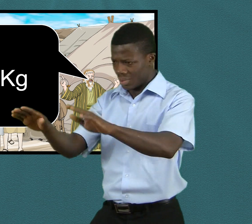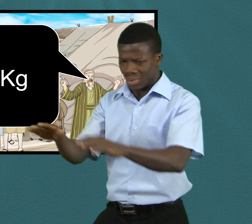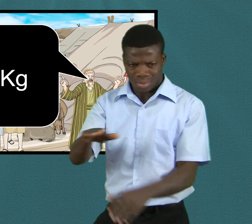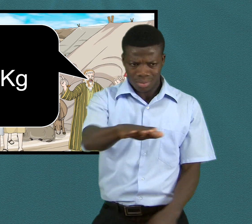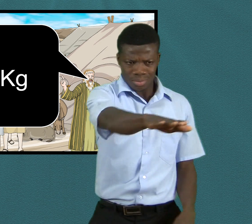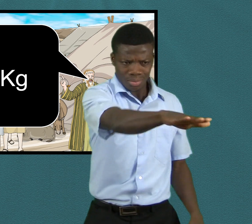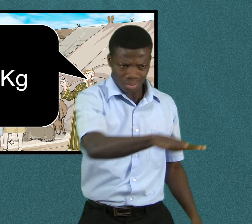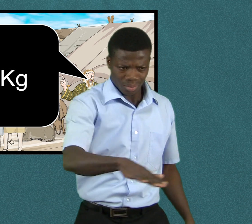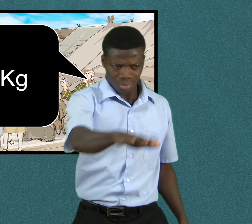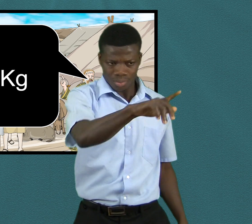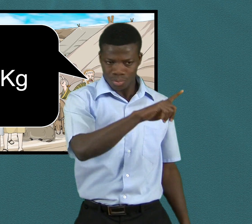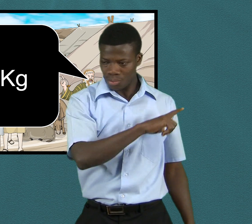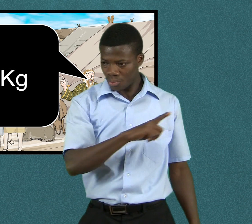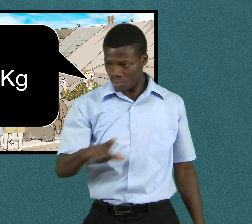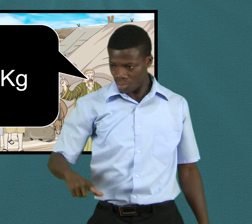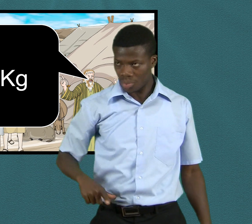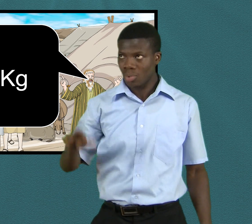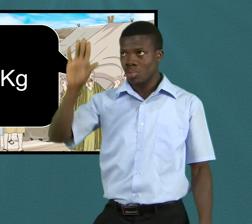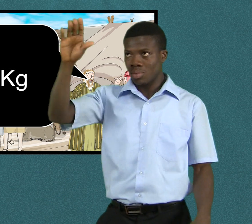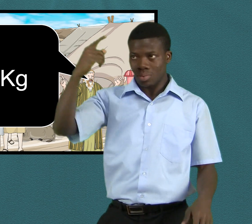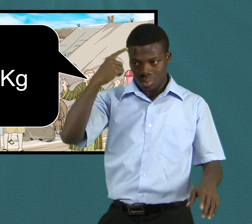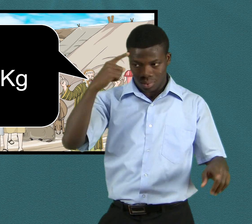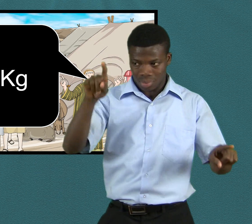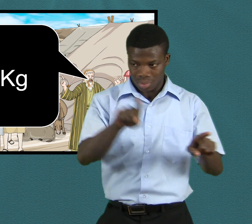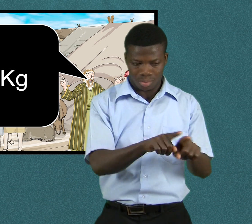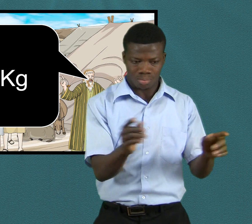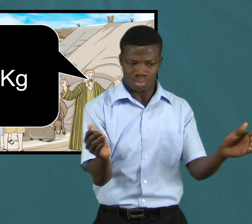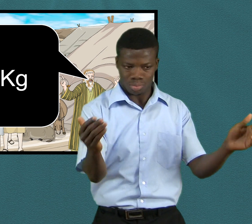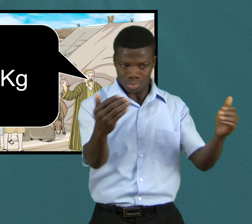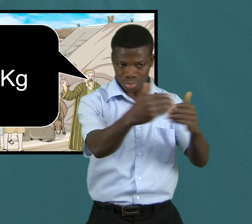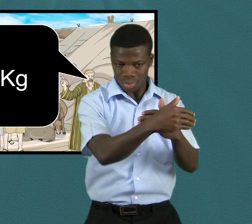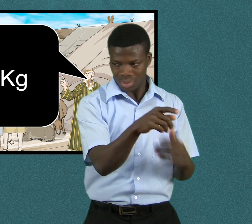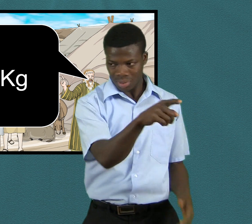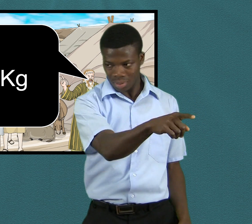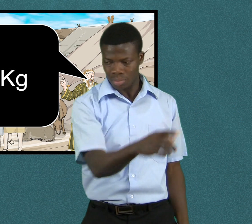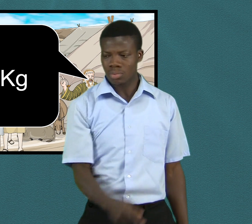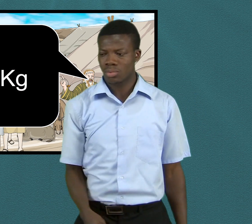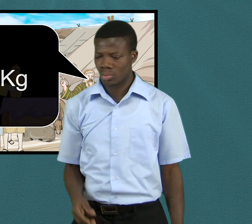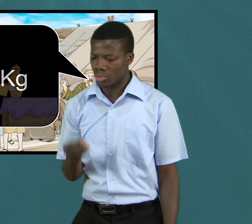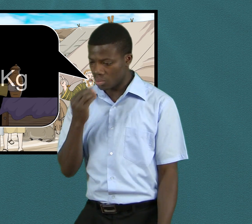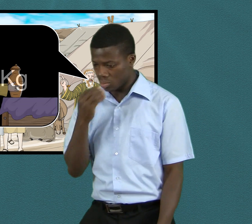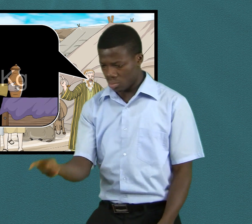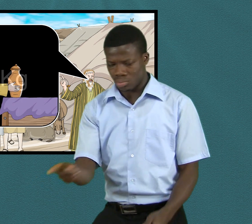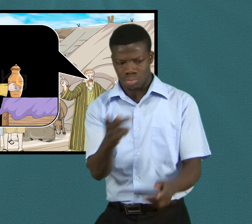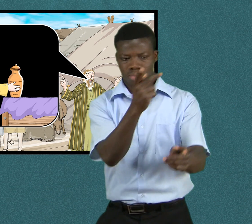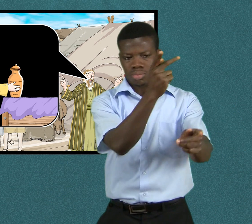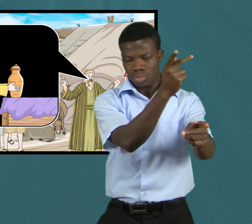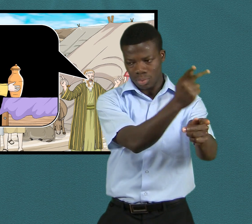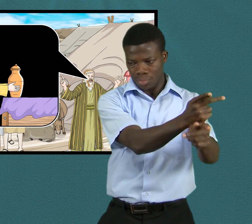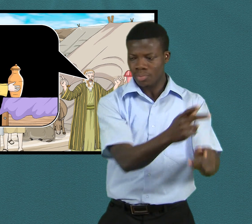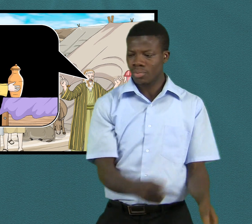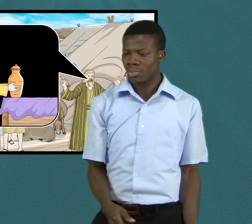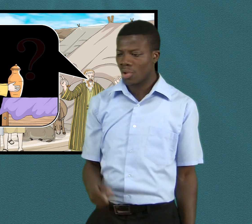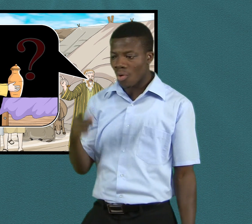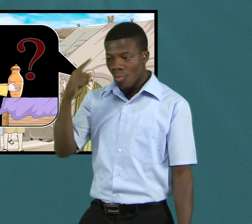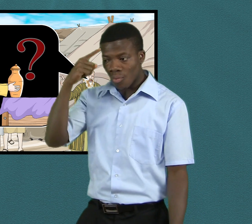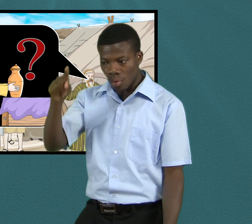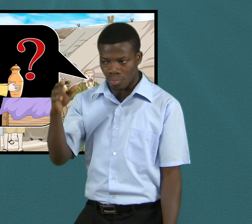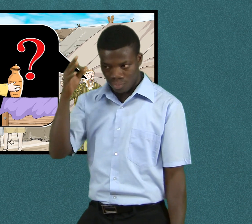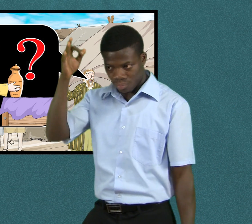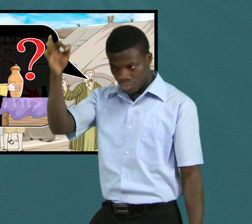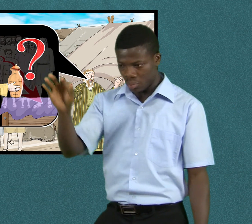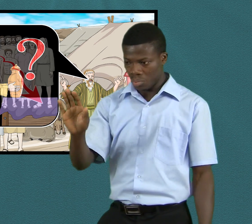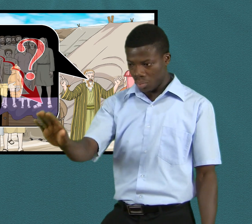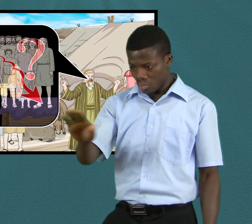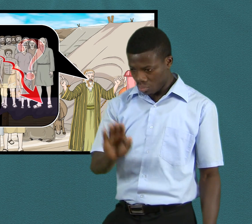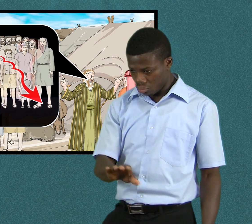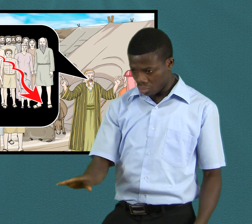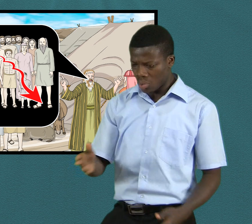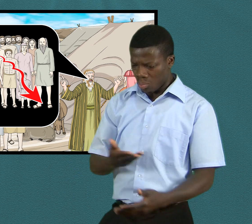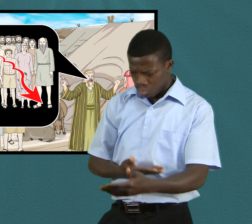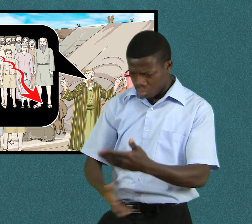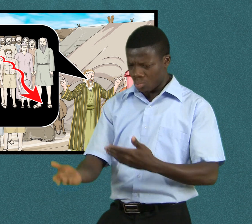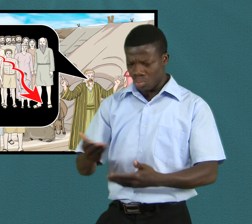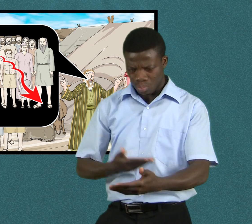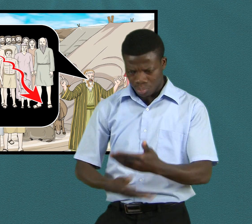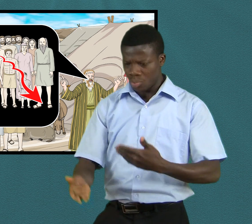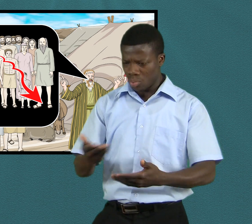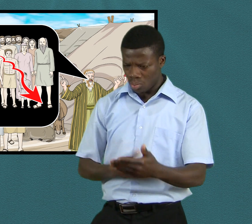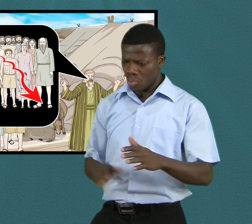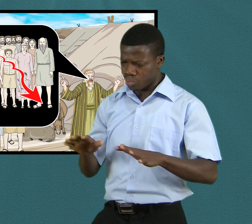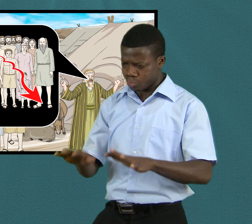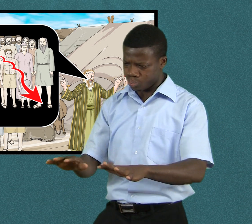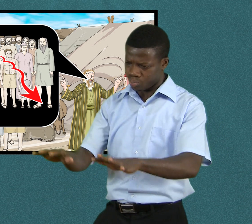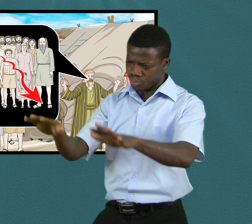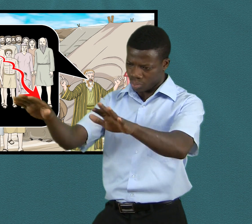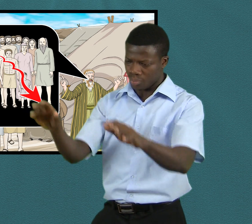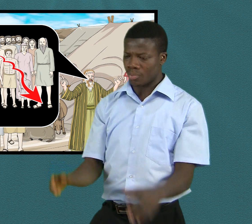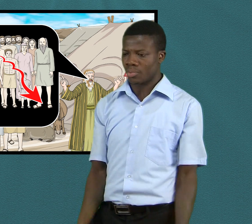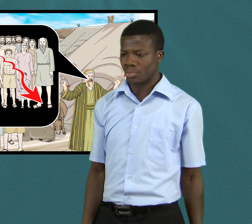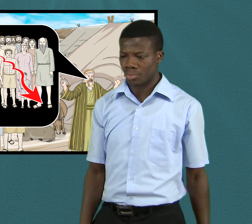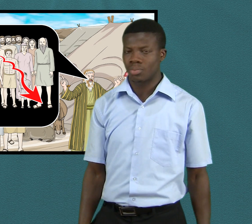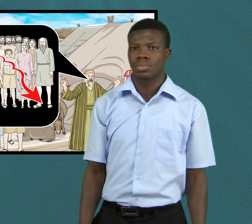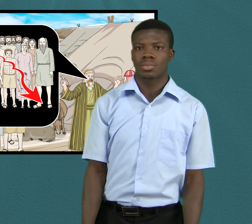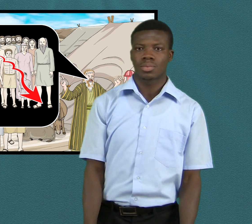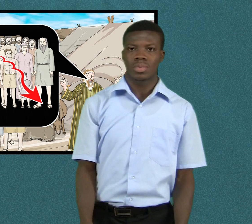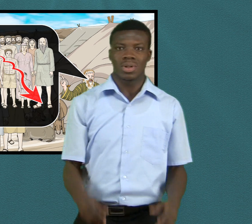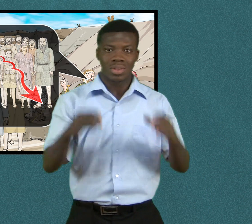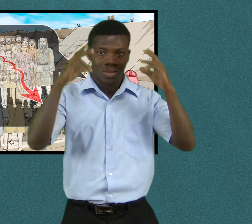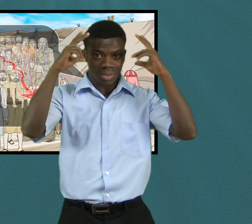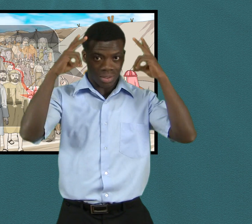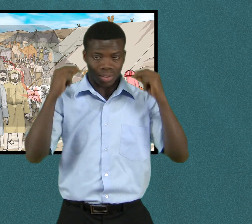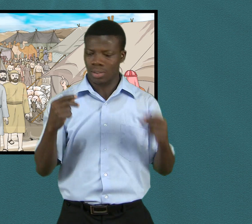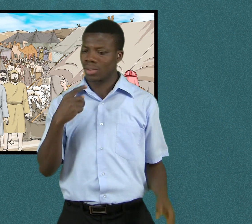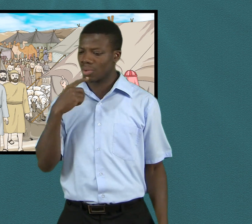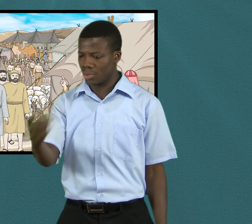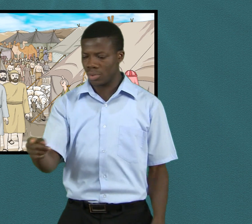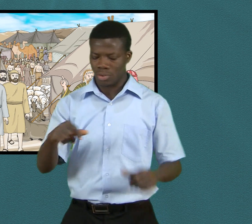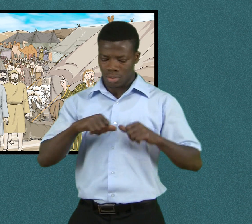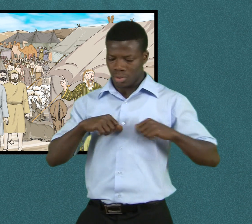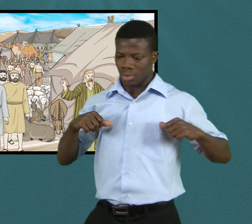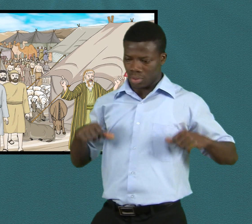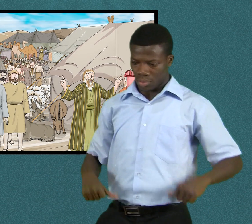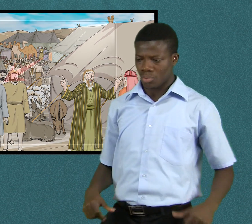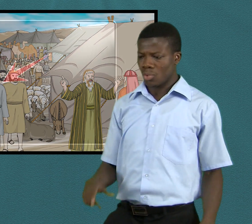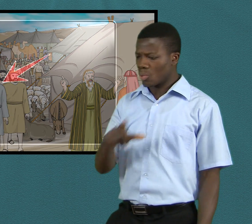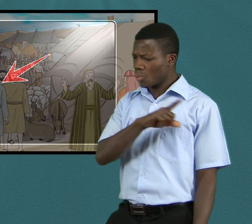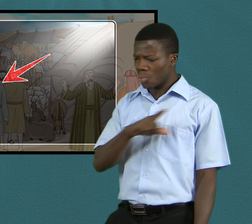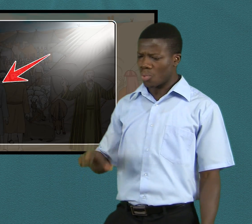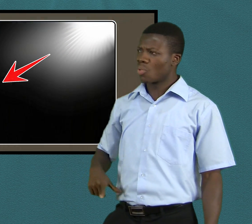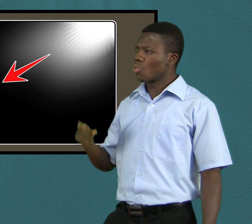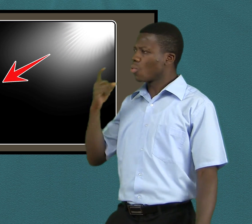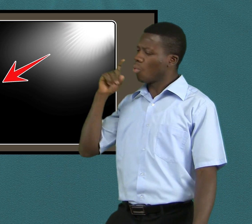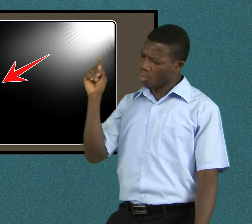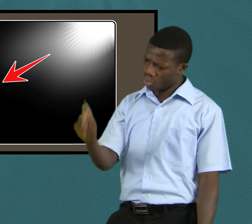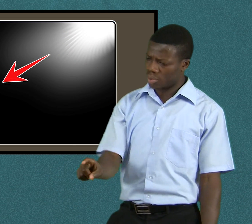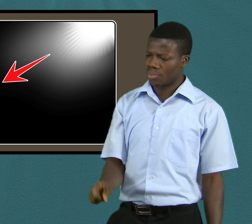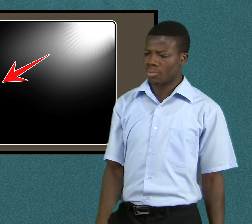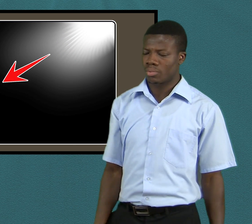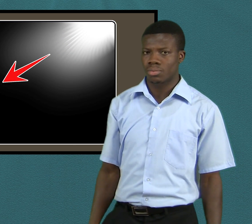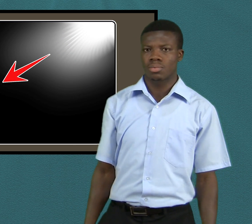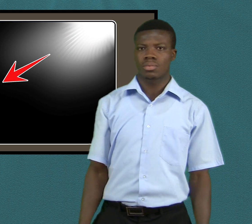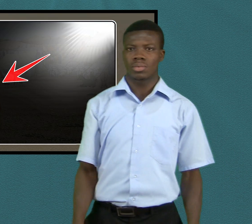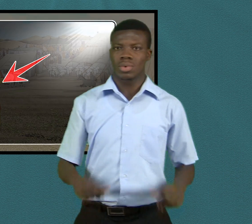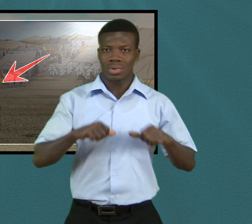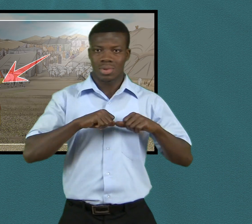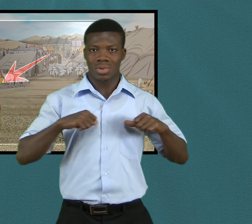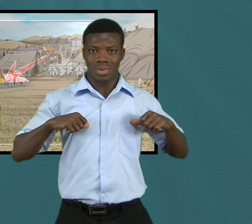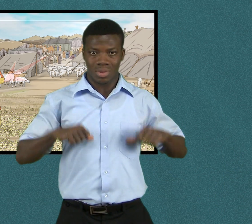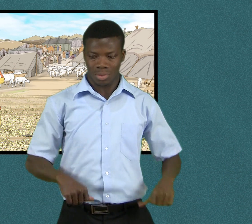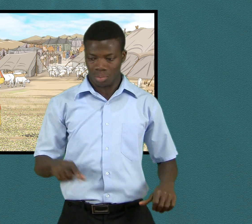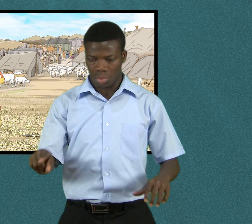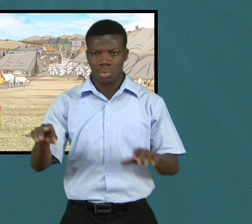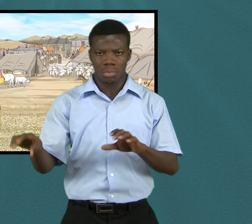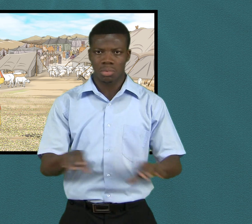Then place it before the LORD to be preserved for the generations to come.”